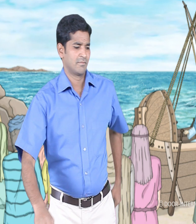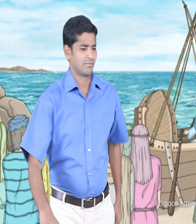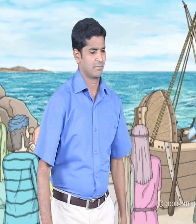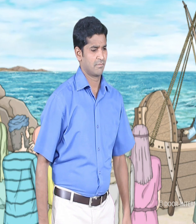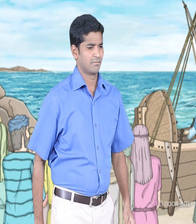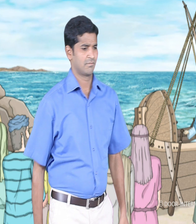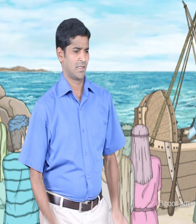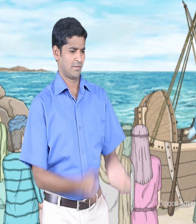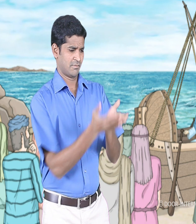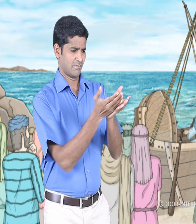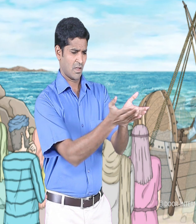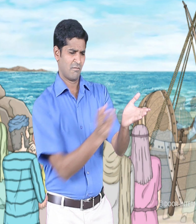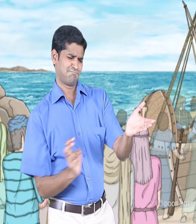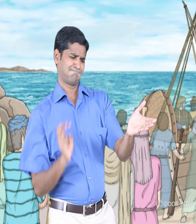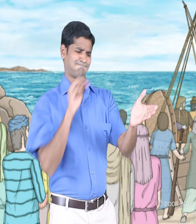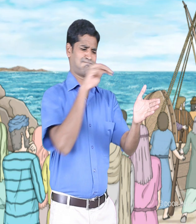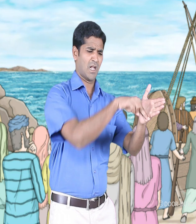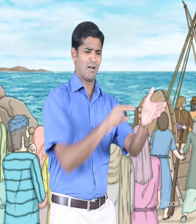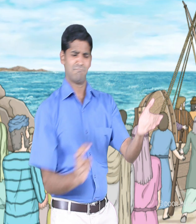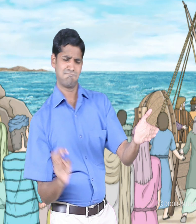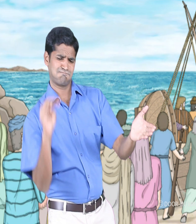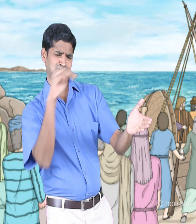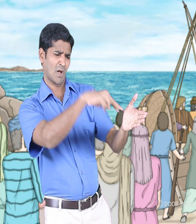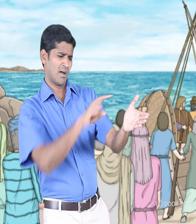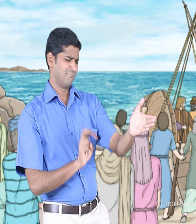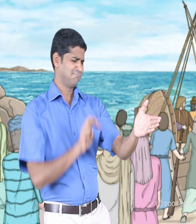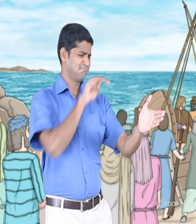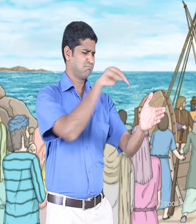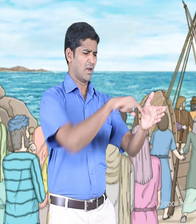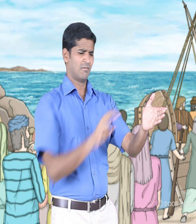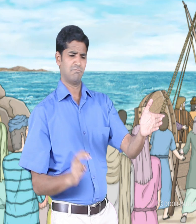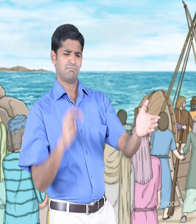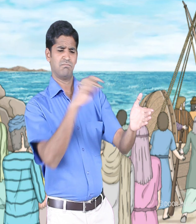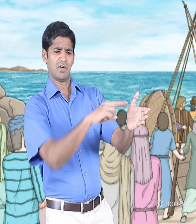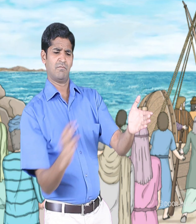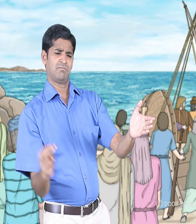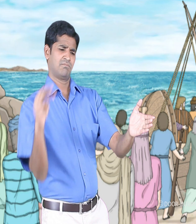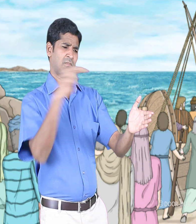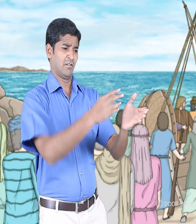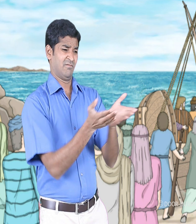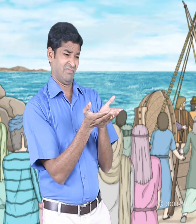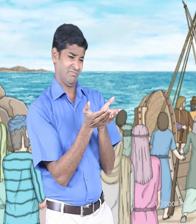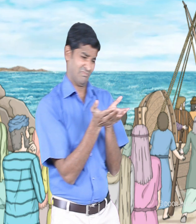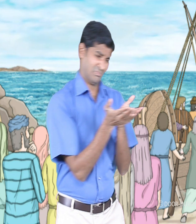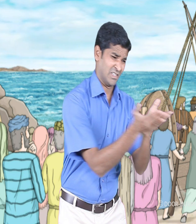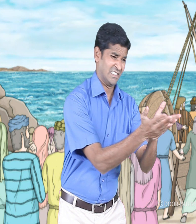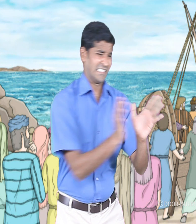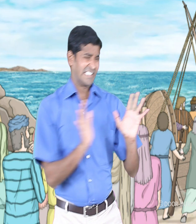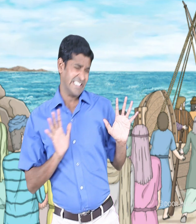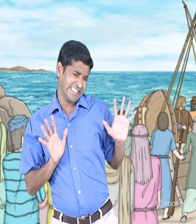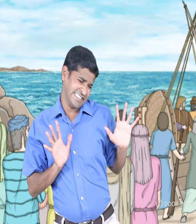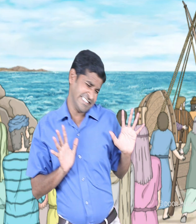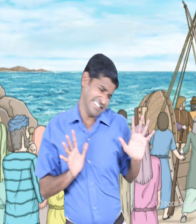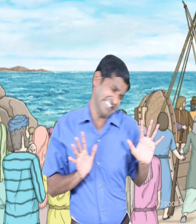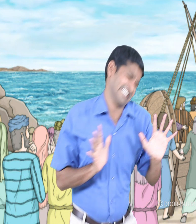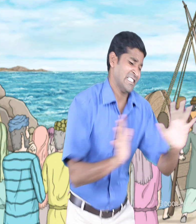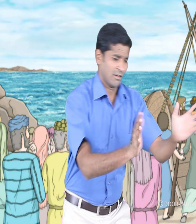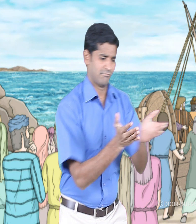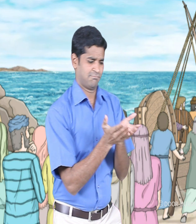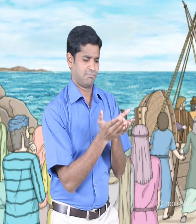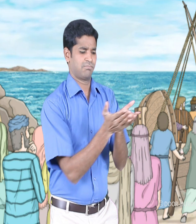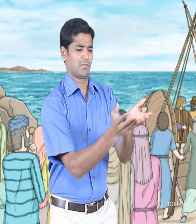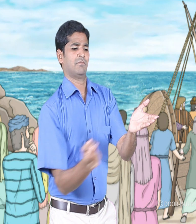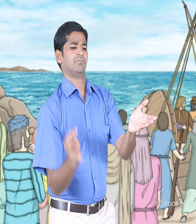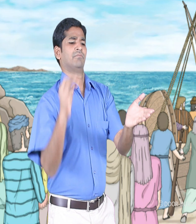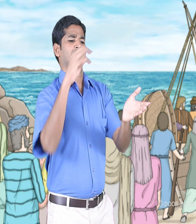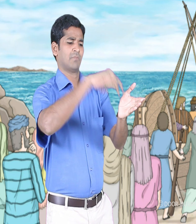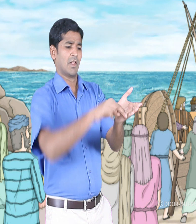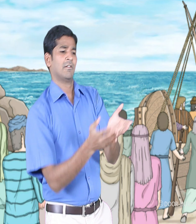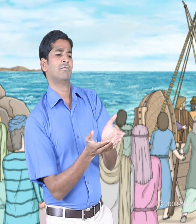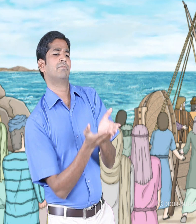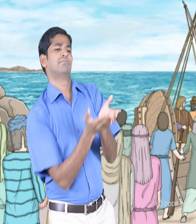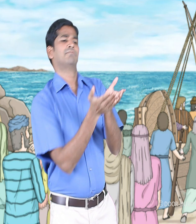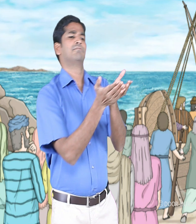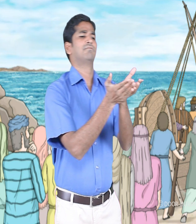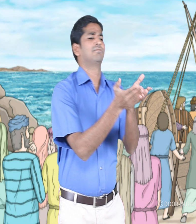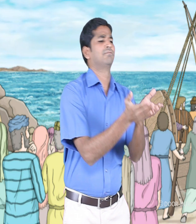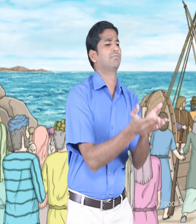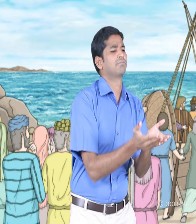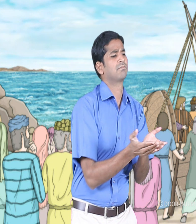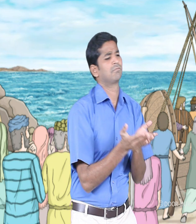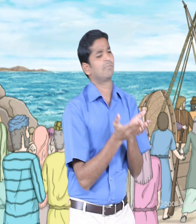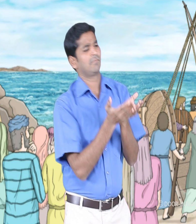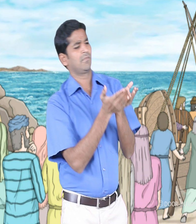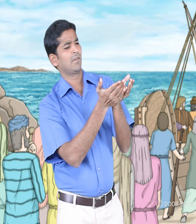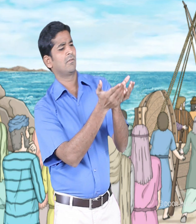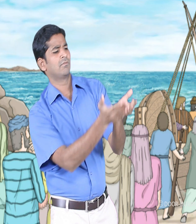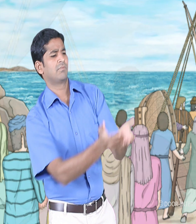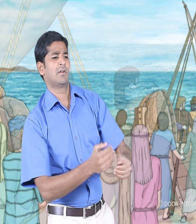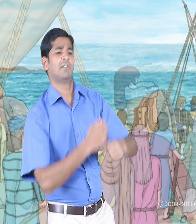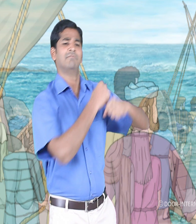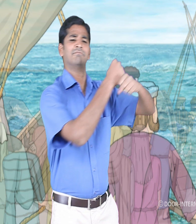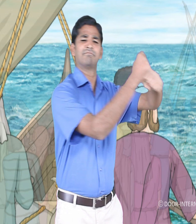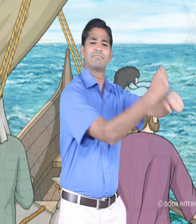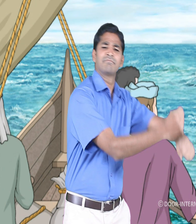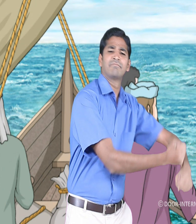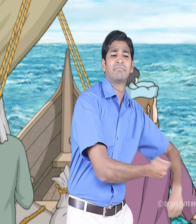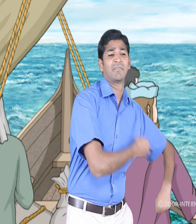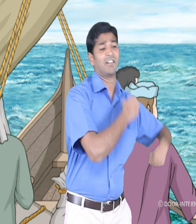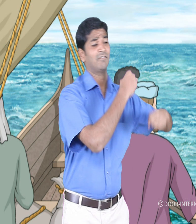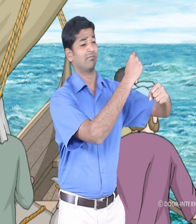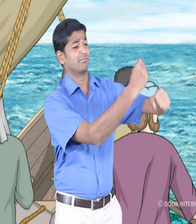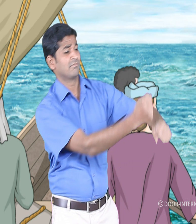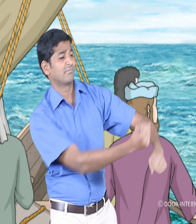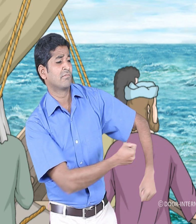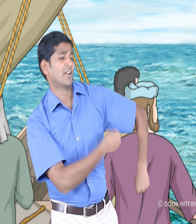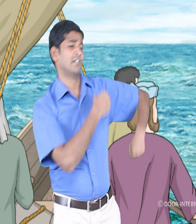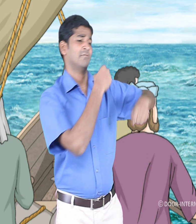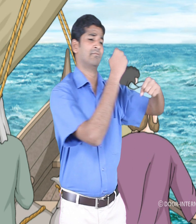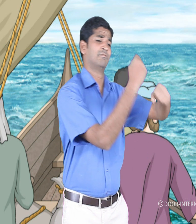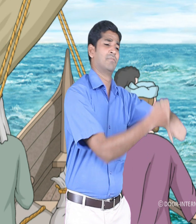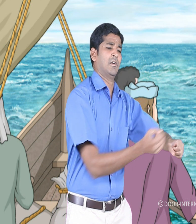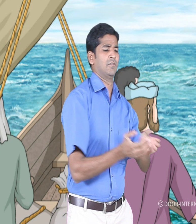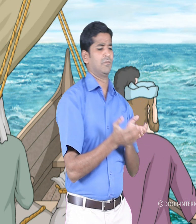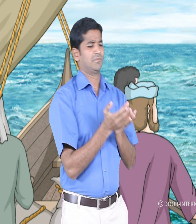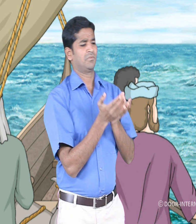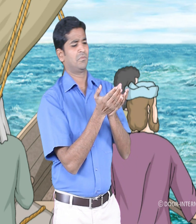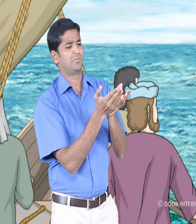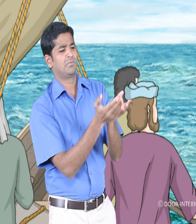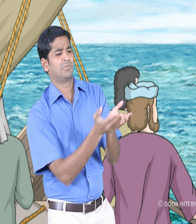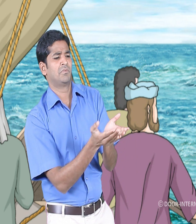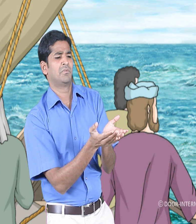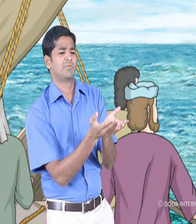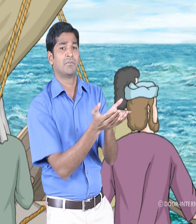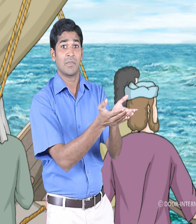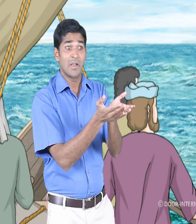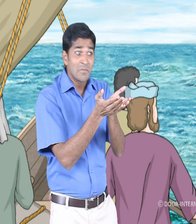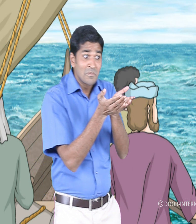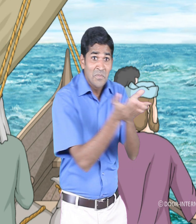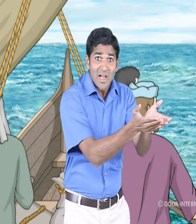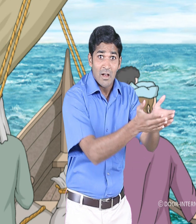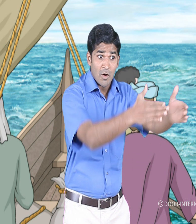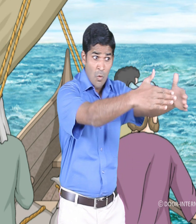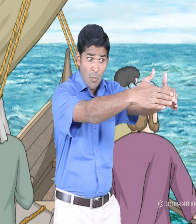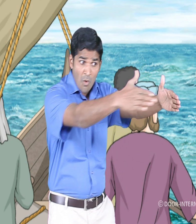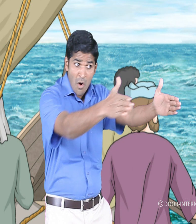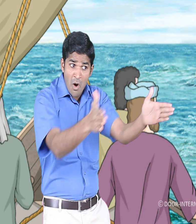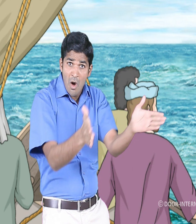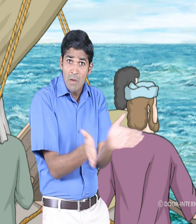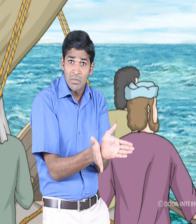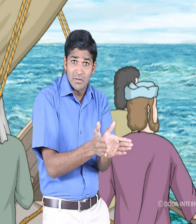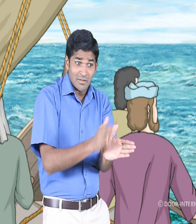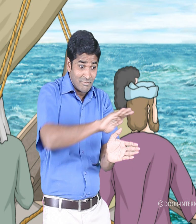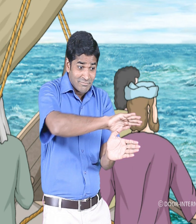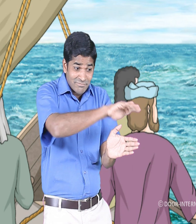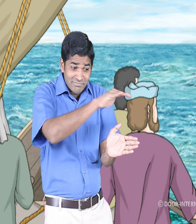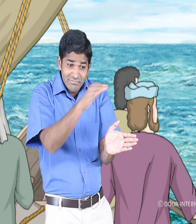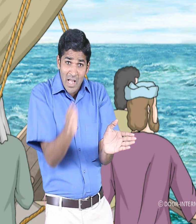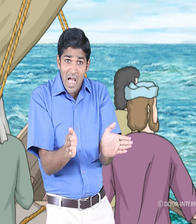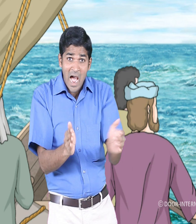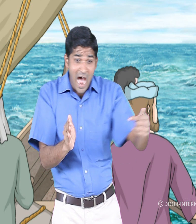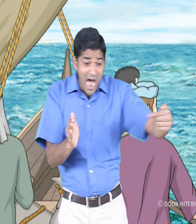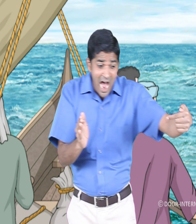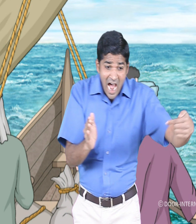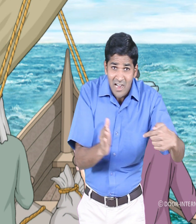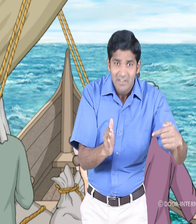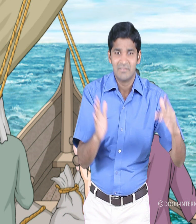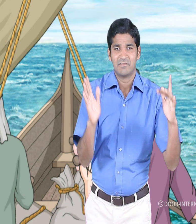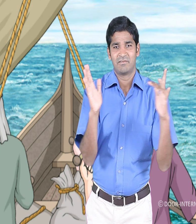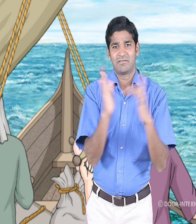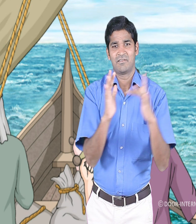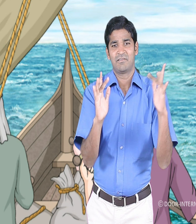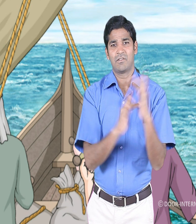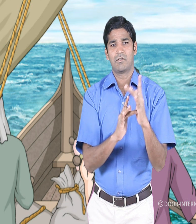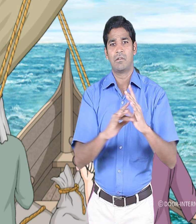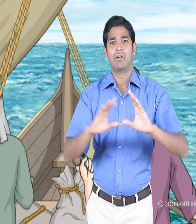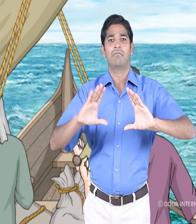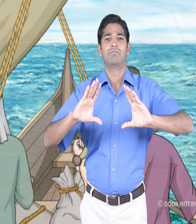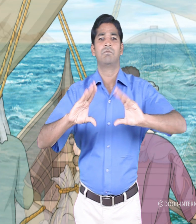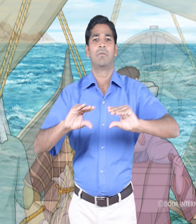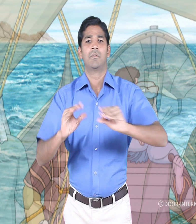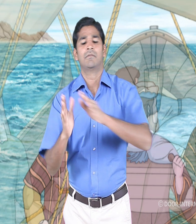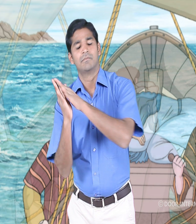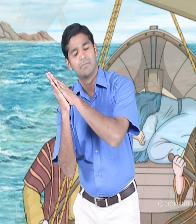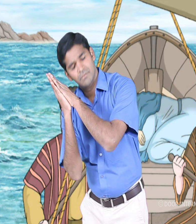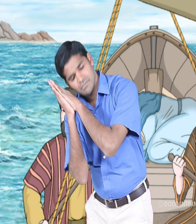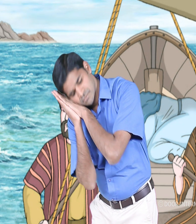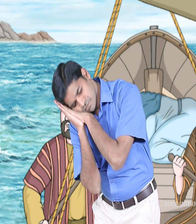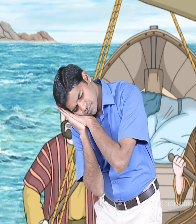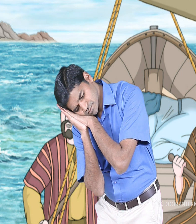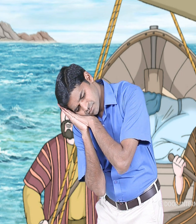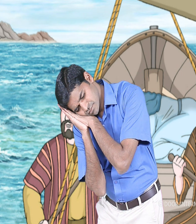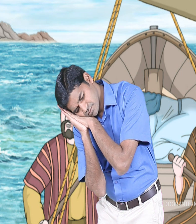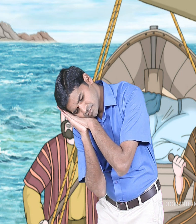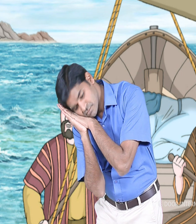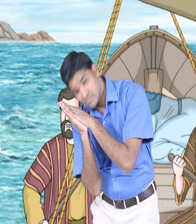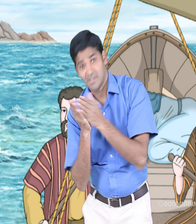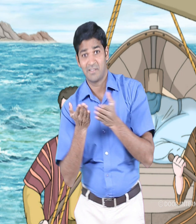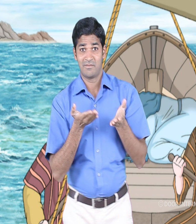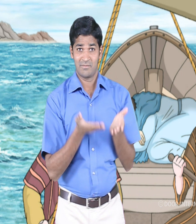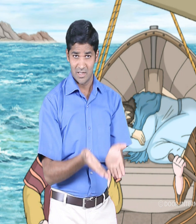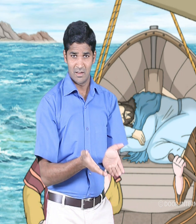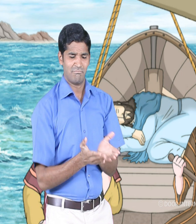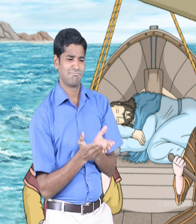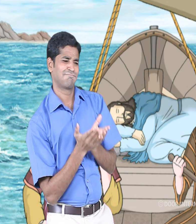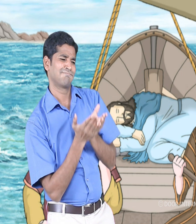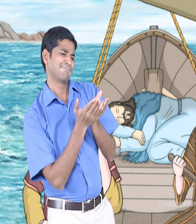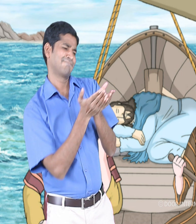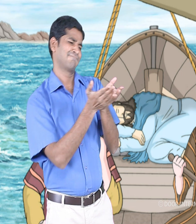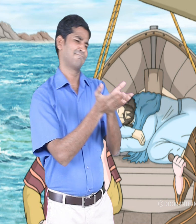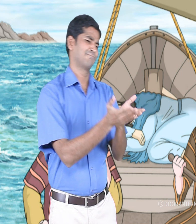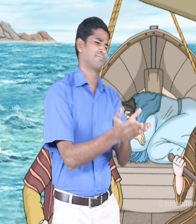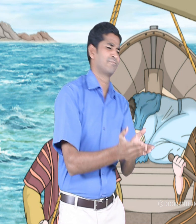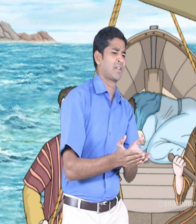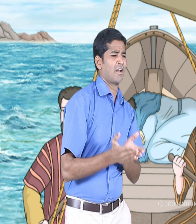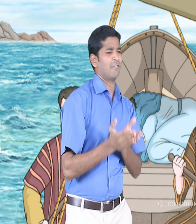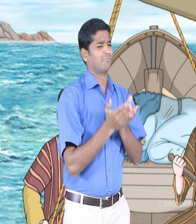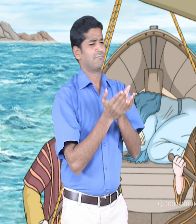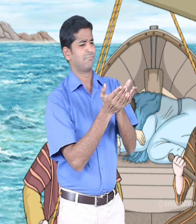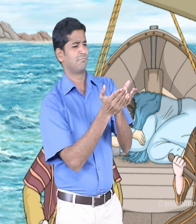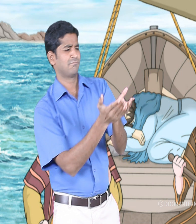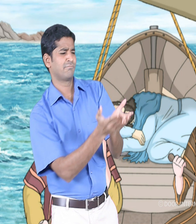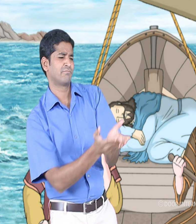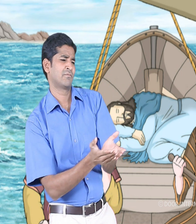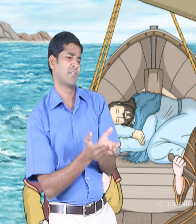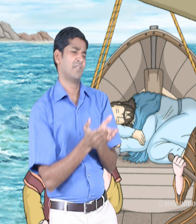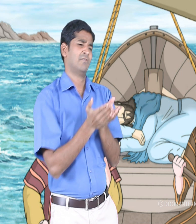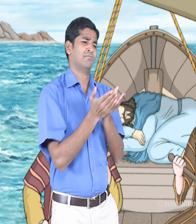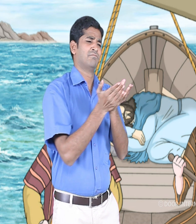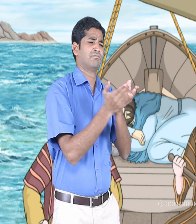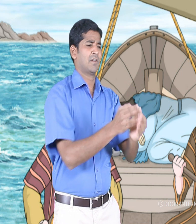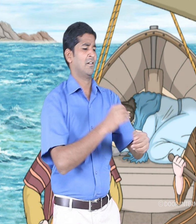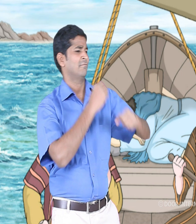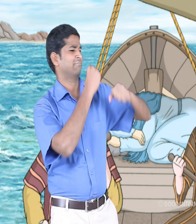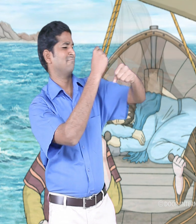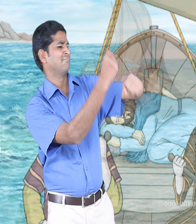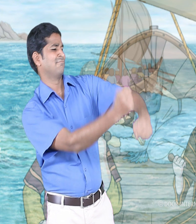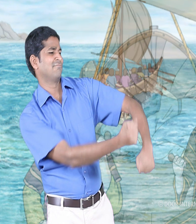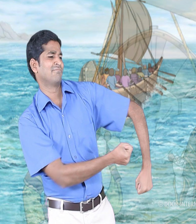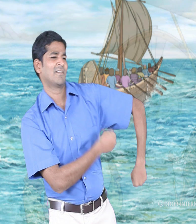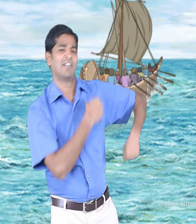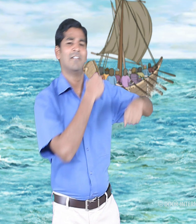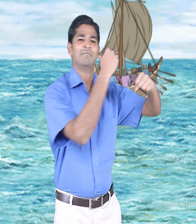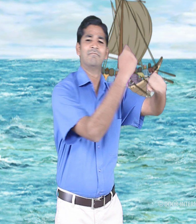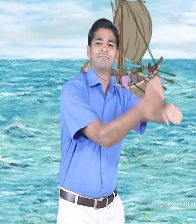After they had dismissed the crowd, they took Jesus with them, since He was already in the boat.